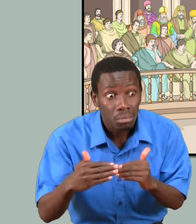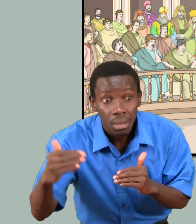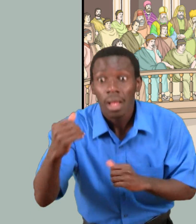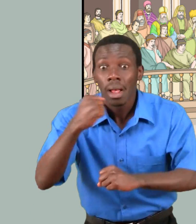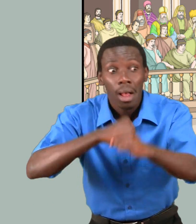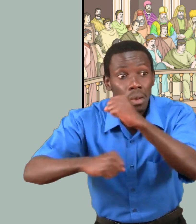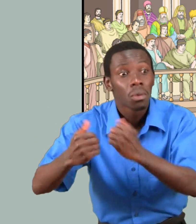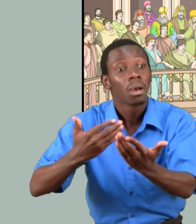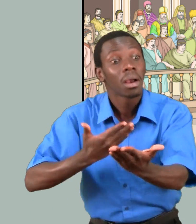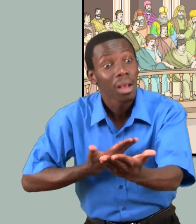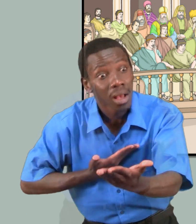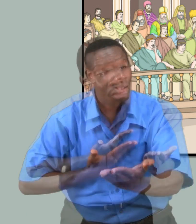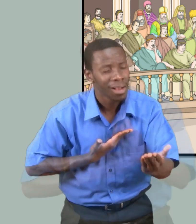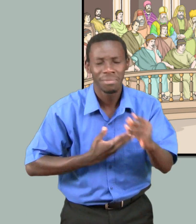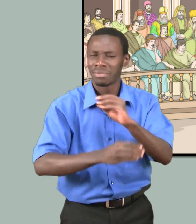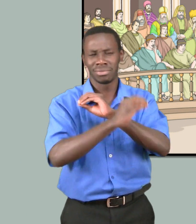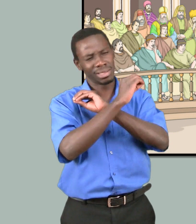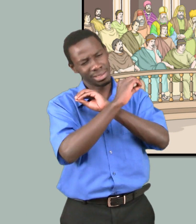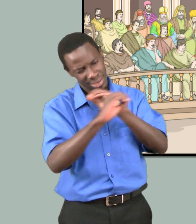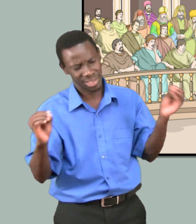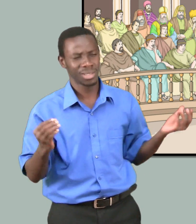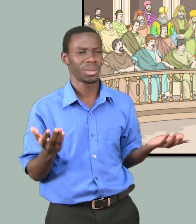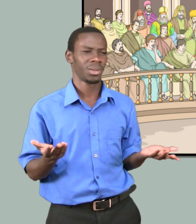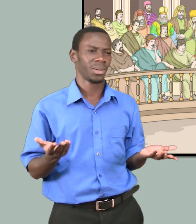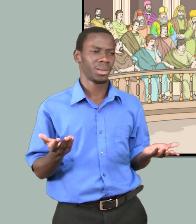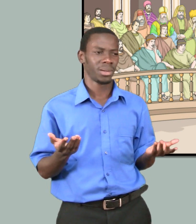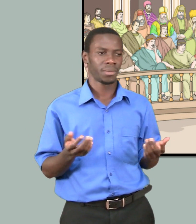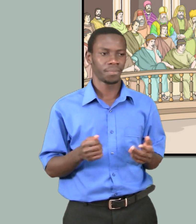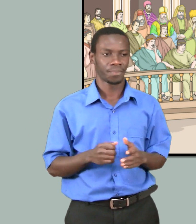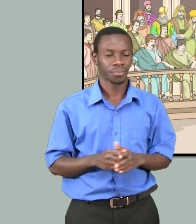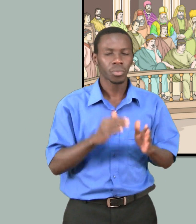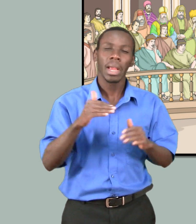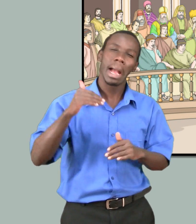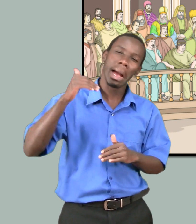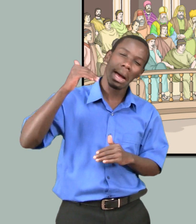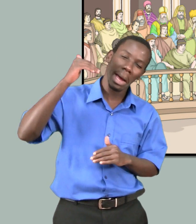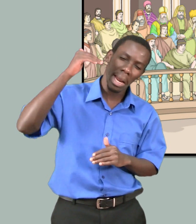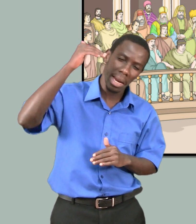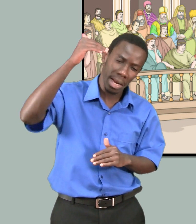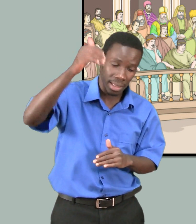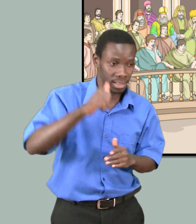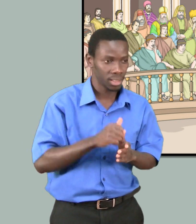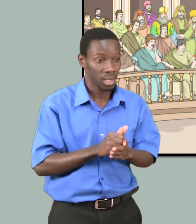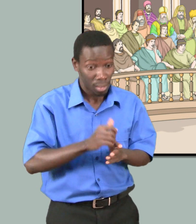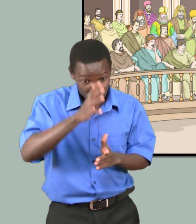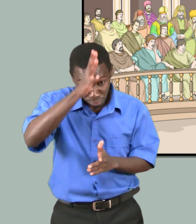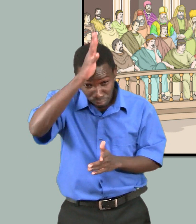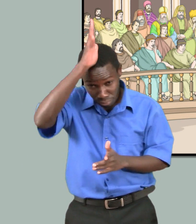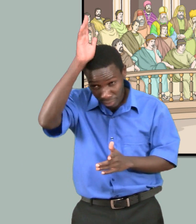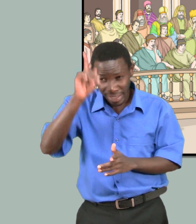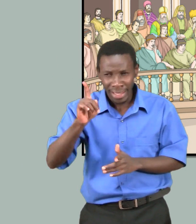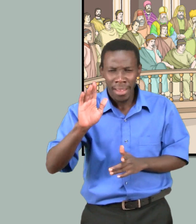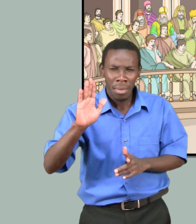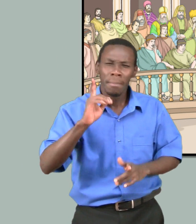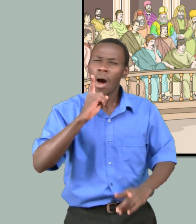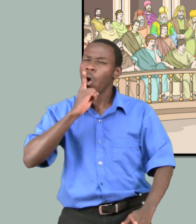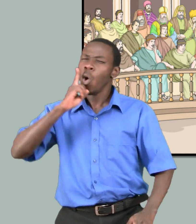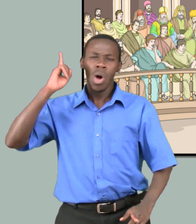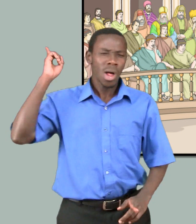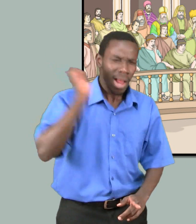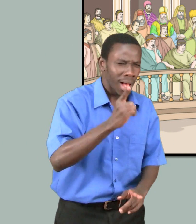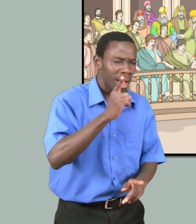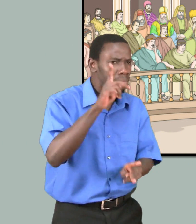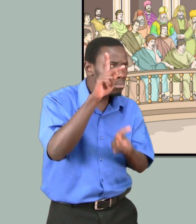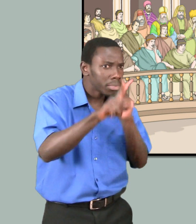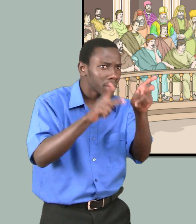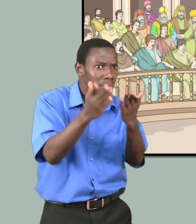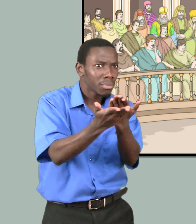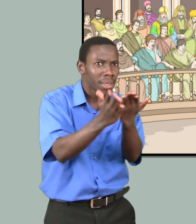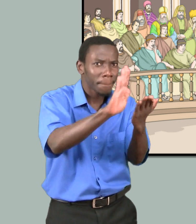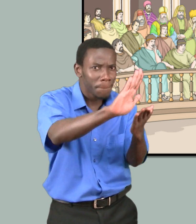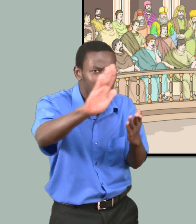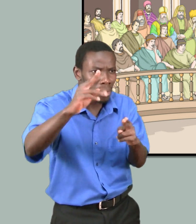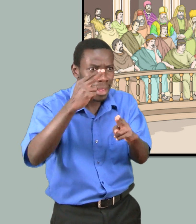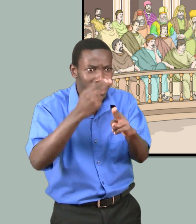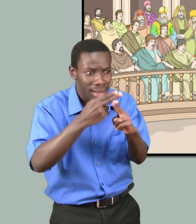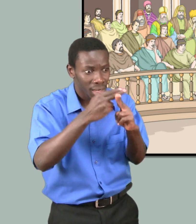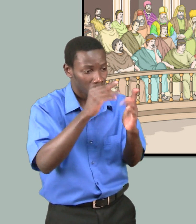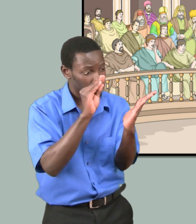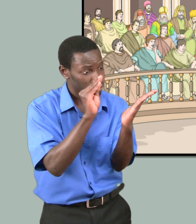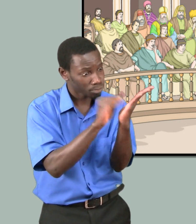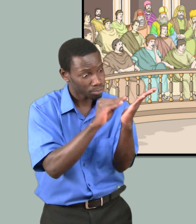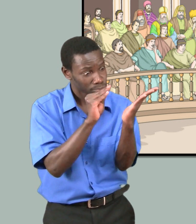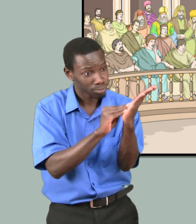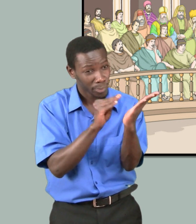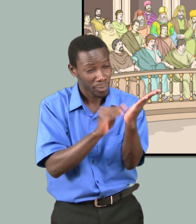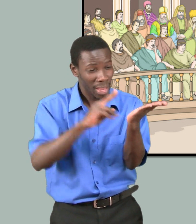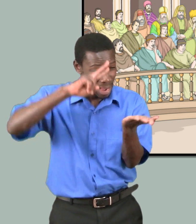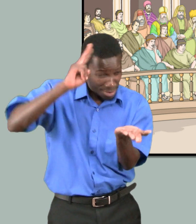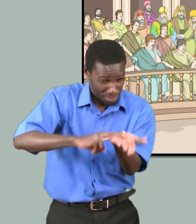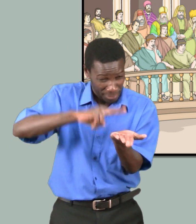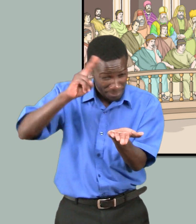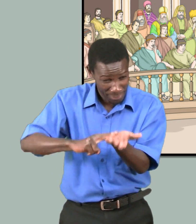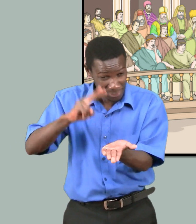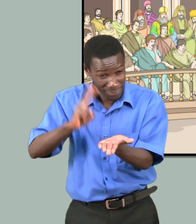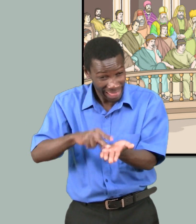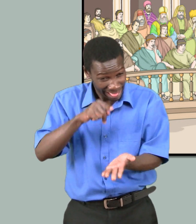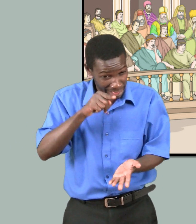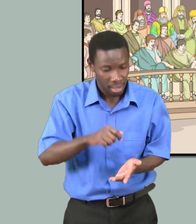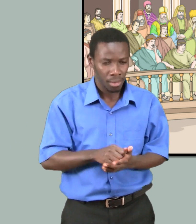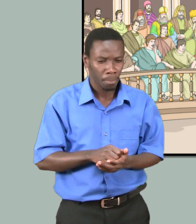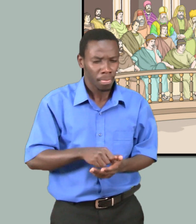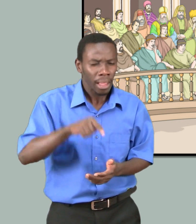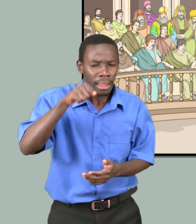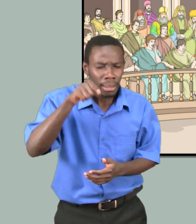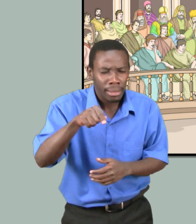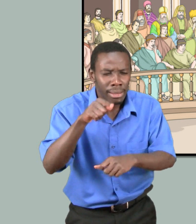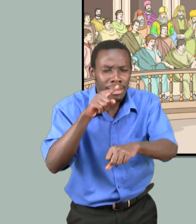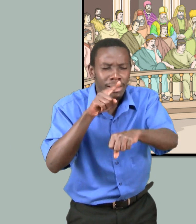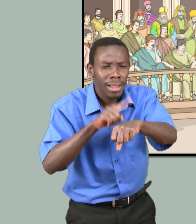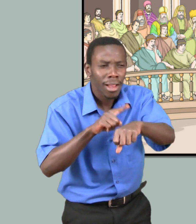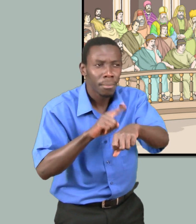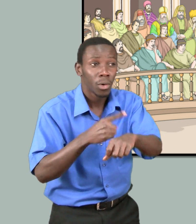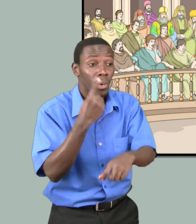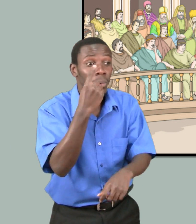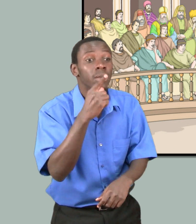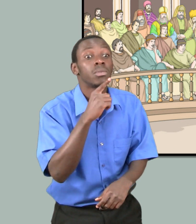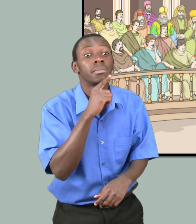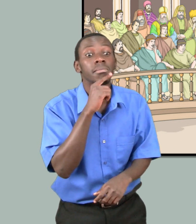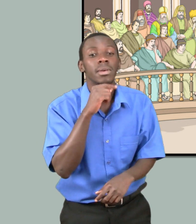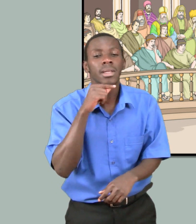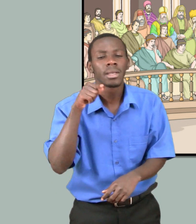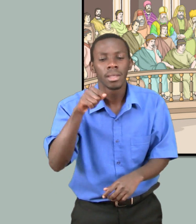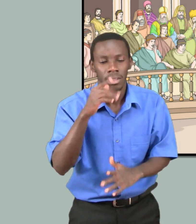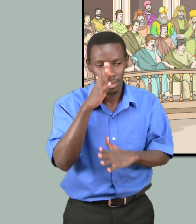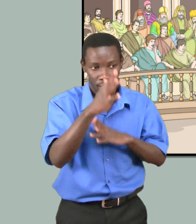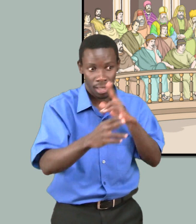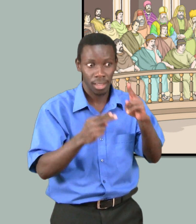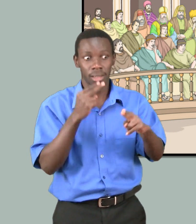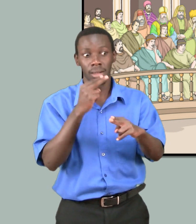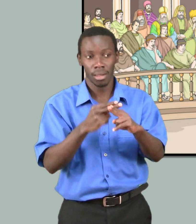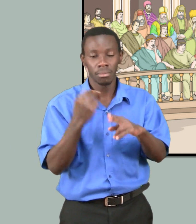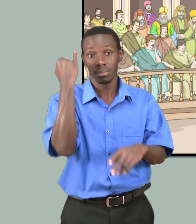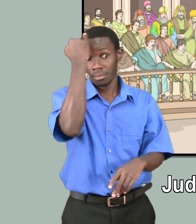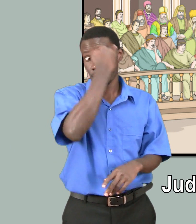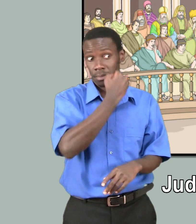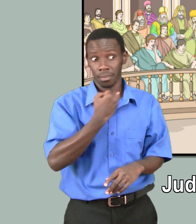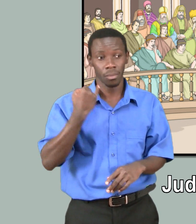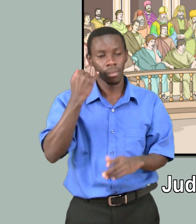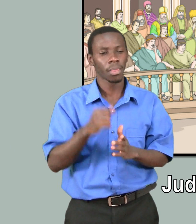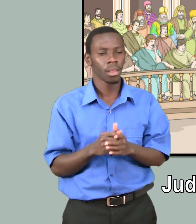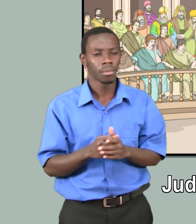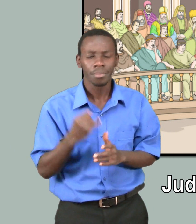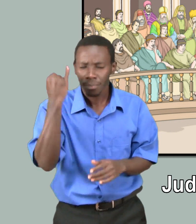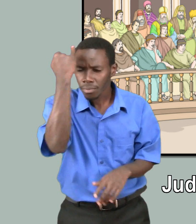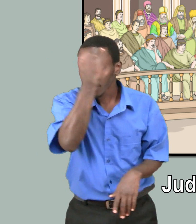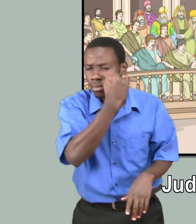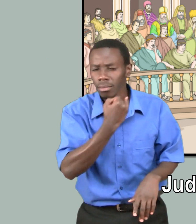He was killed, all his followers were dispersed, and it all came to nothing.